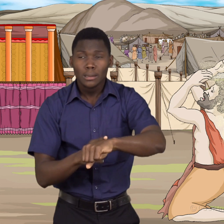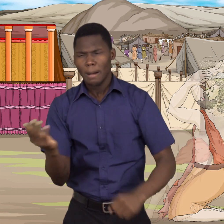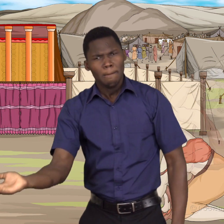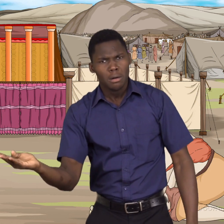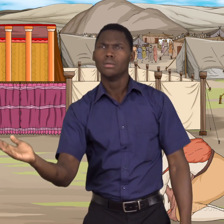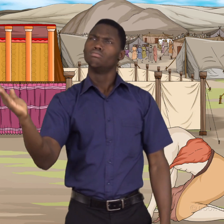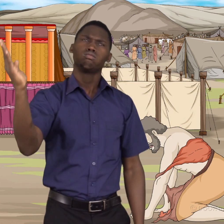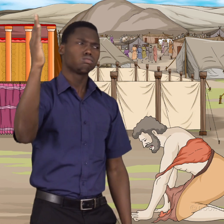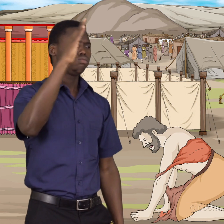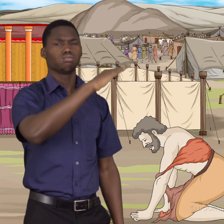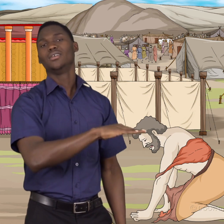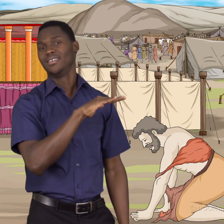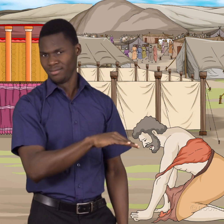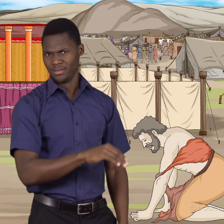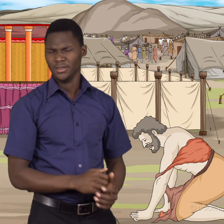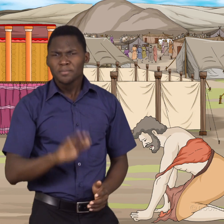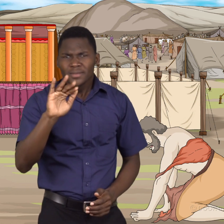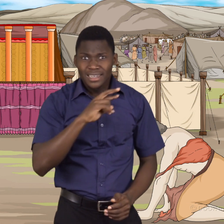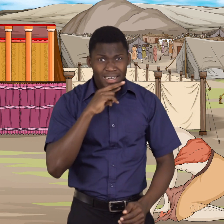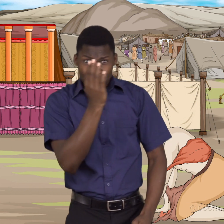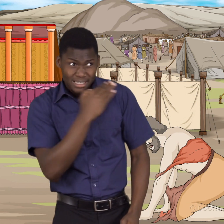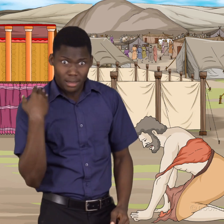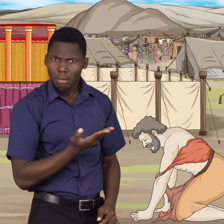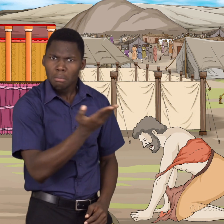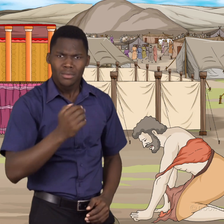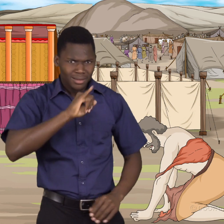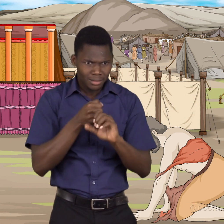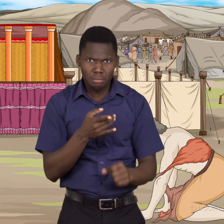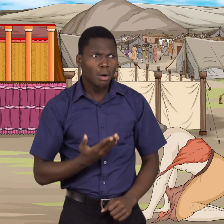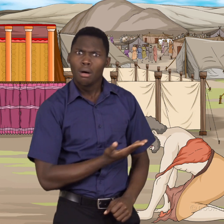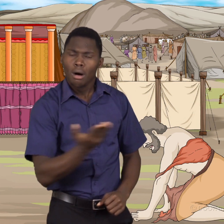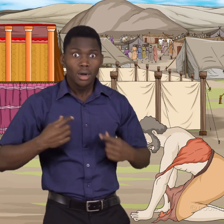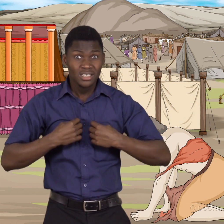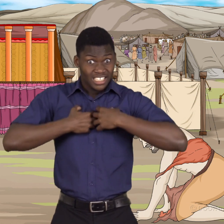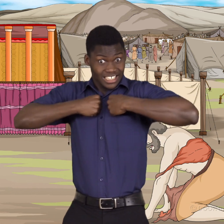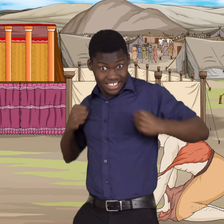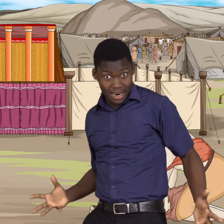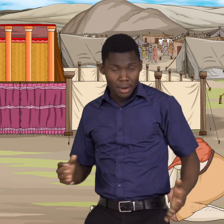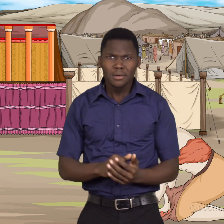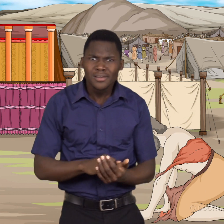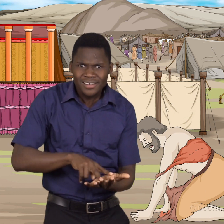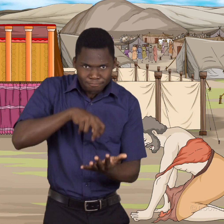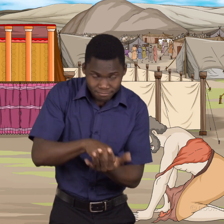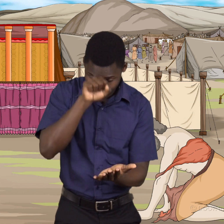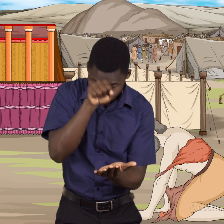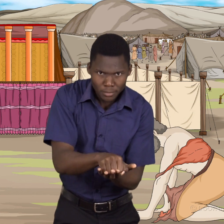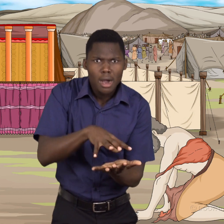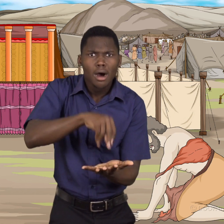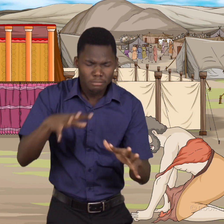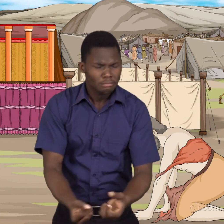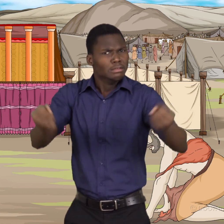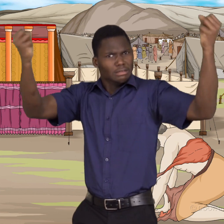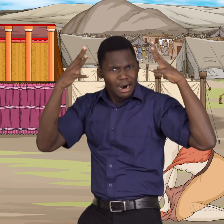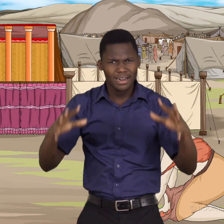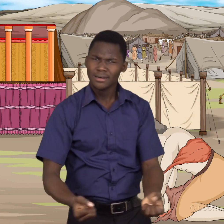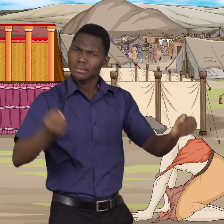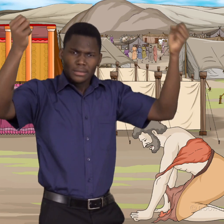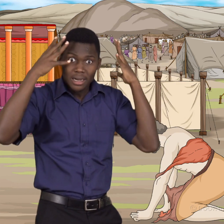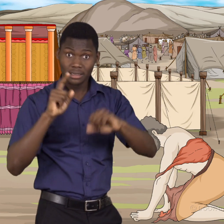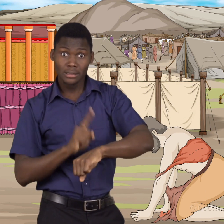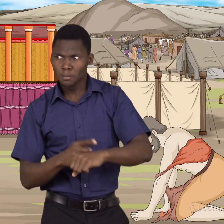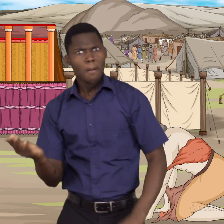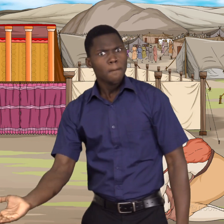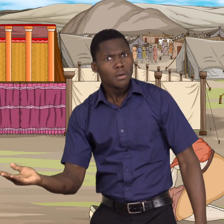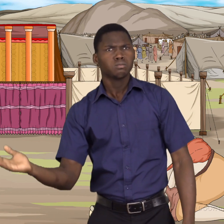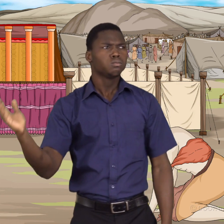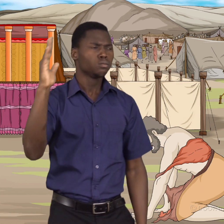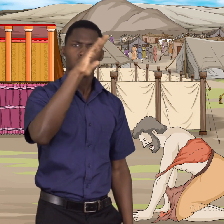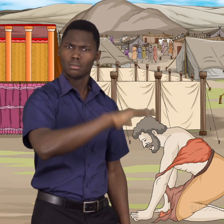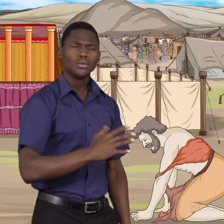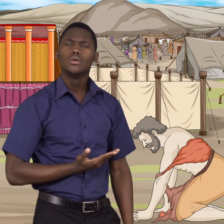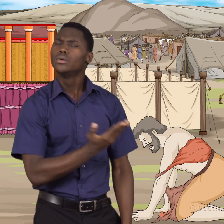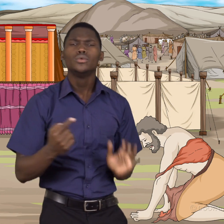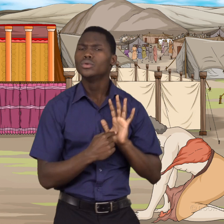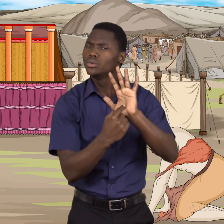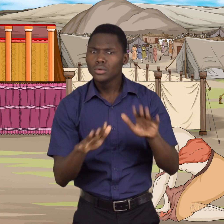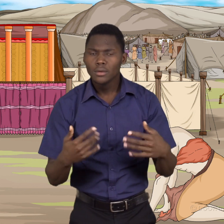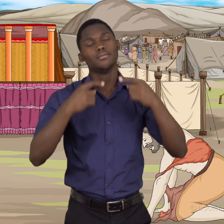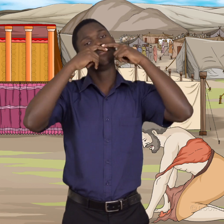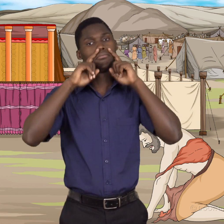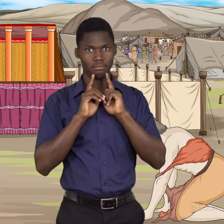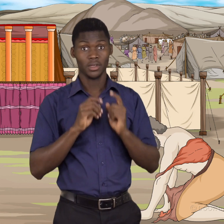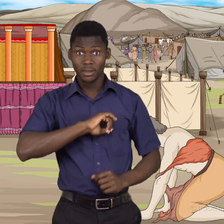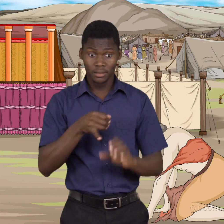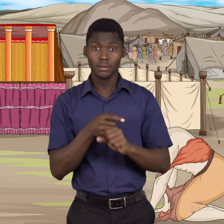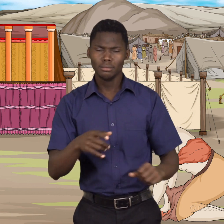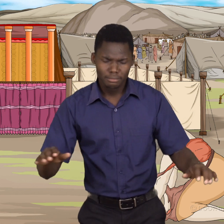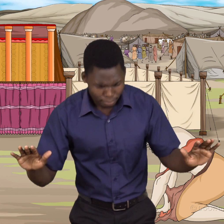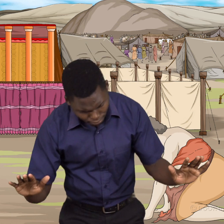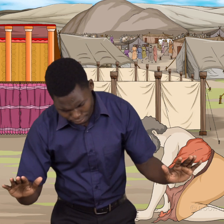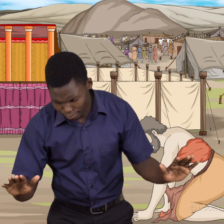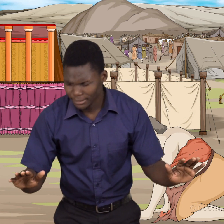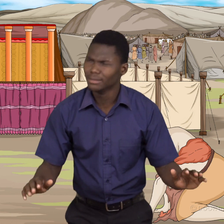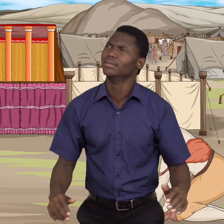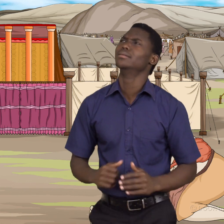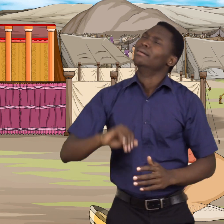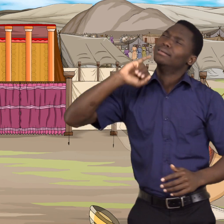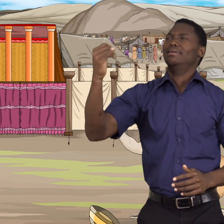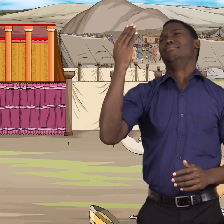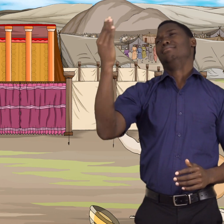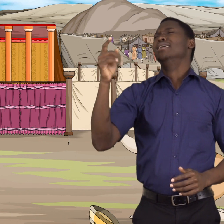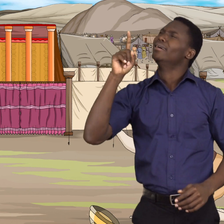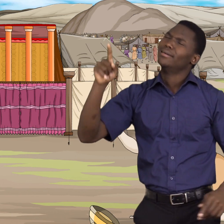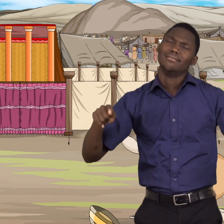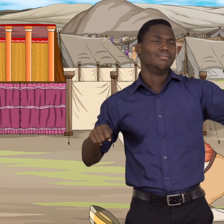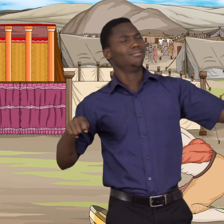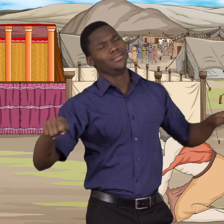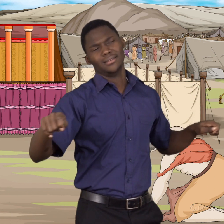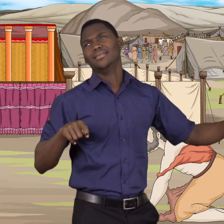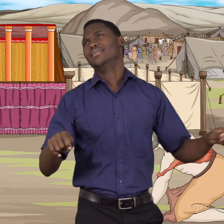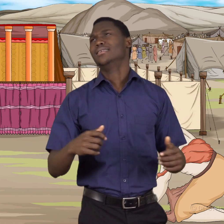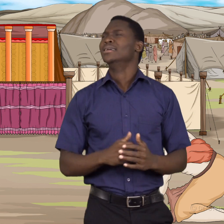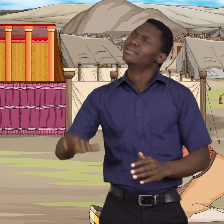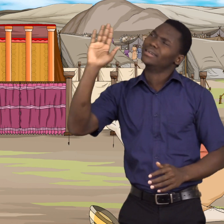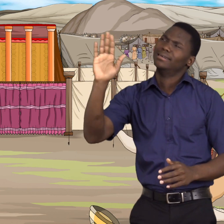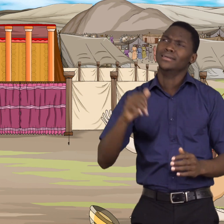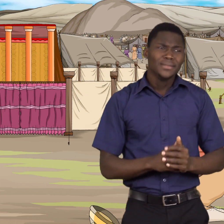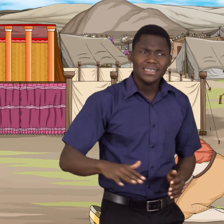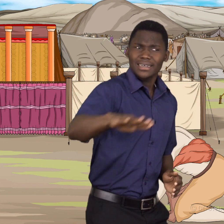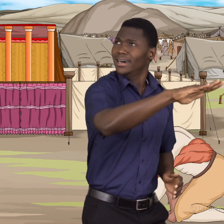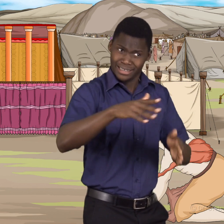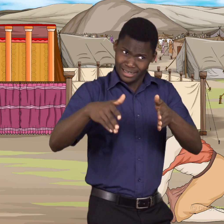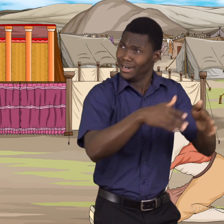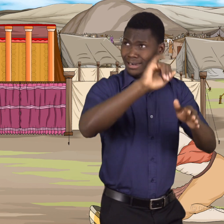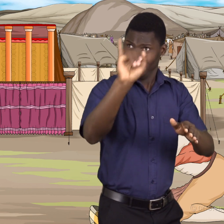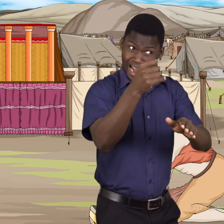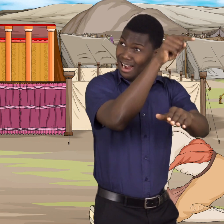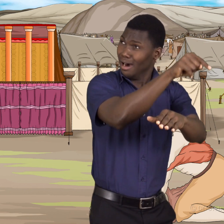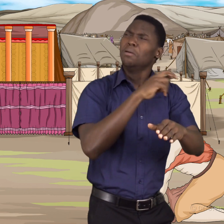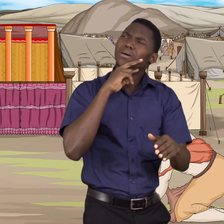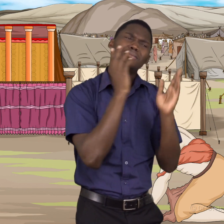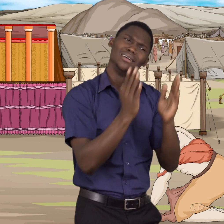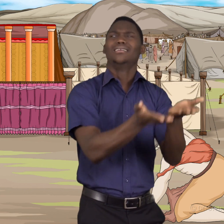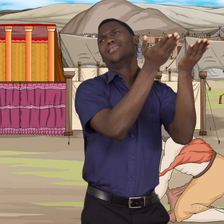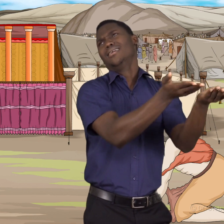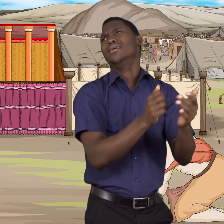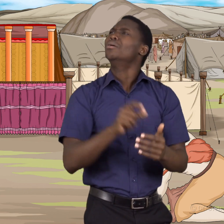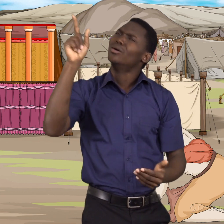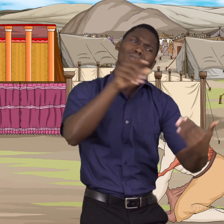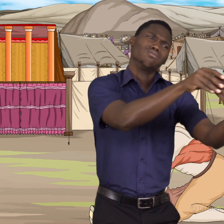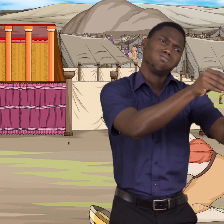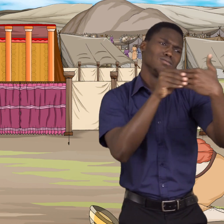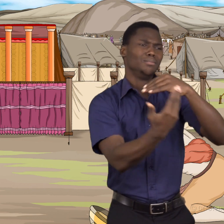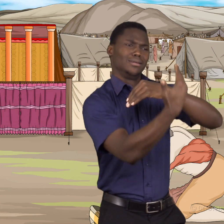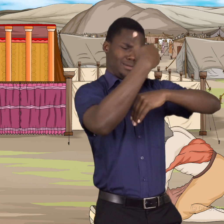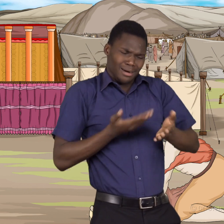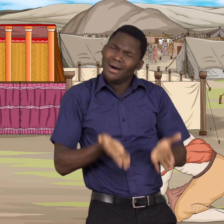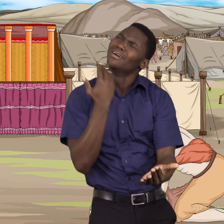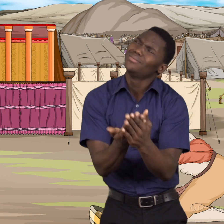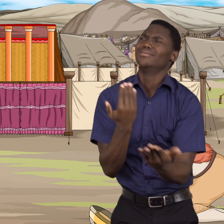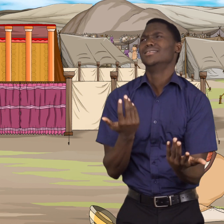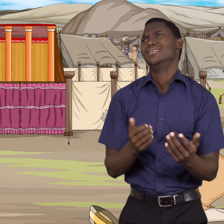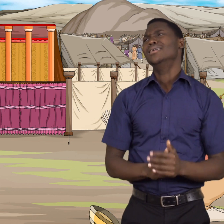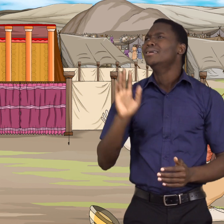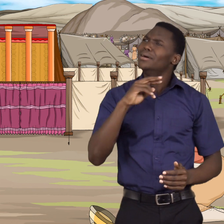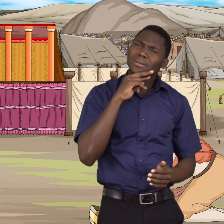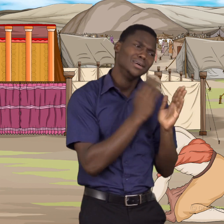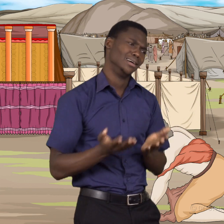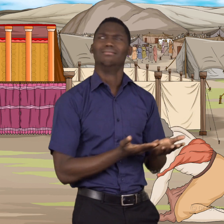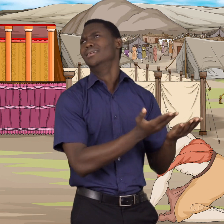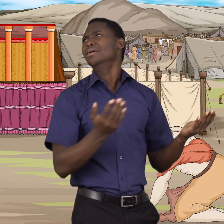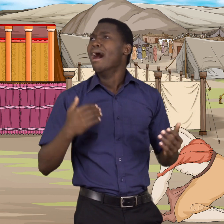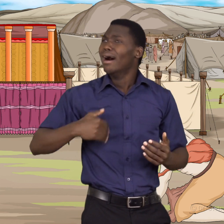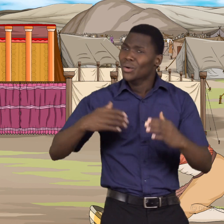“O, Lord GOD,” Joshua said, “why did You ever bring this people across the Jordan to deliver us into the hand of the Amorites to be destroyed?